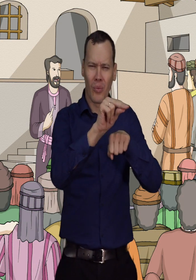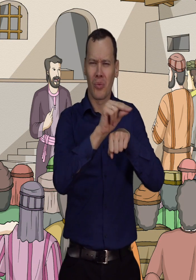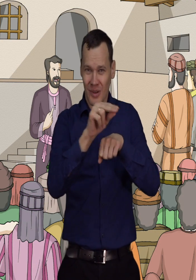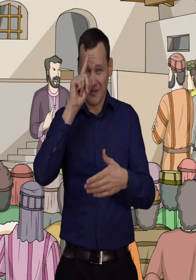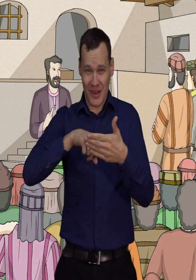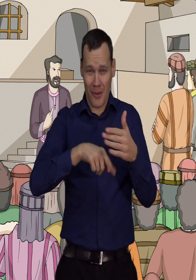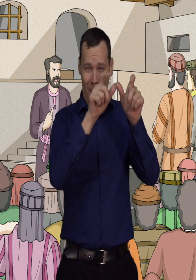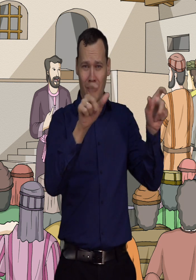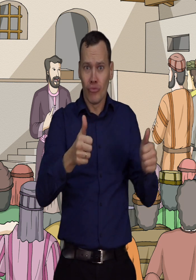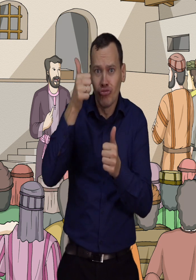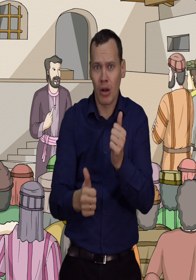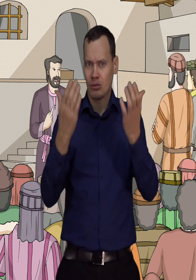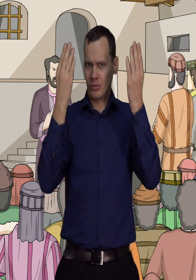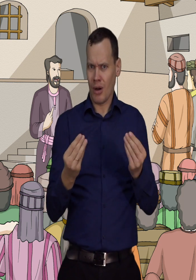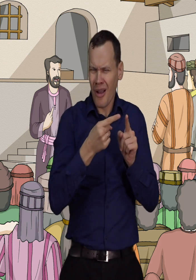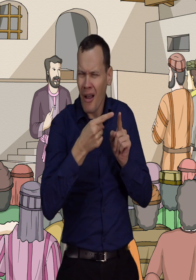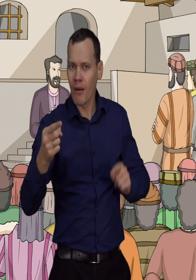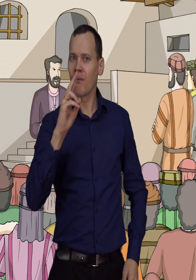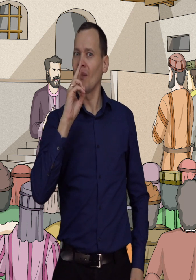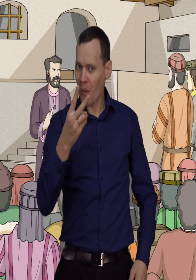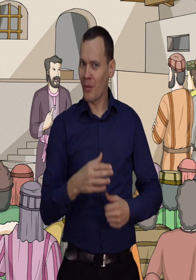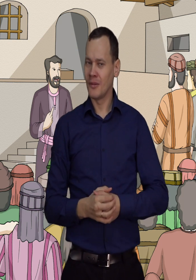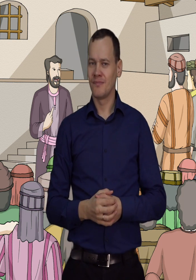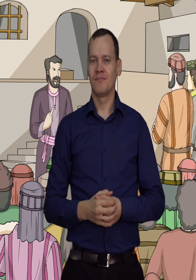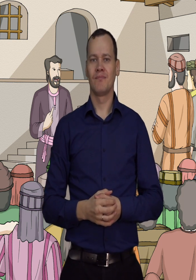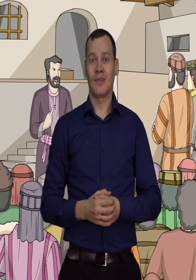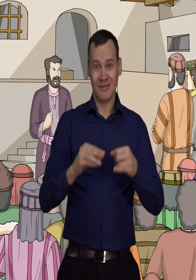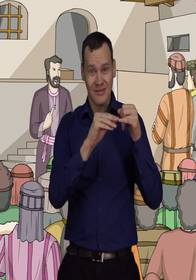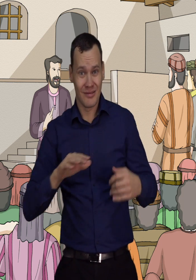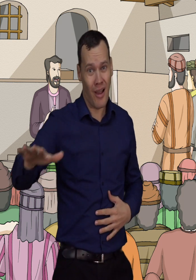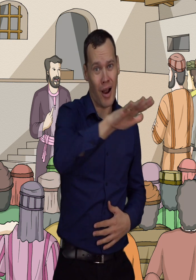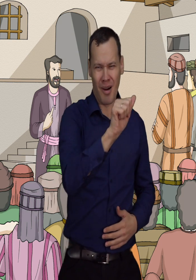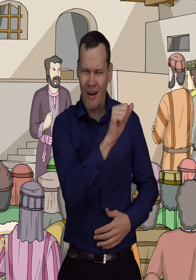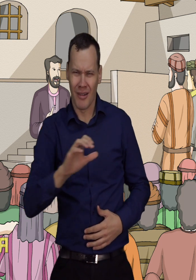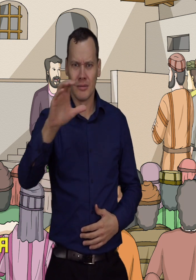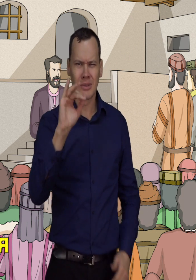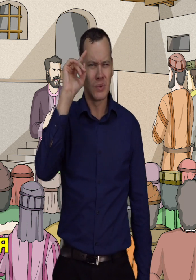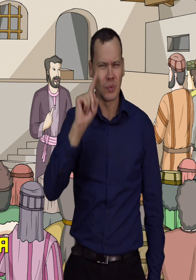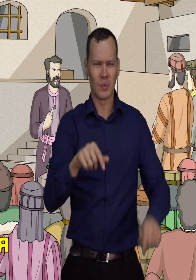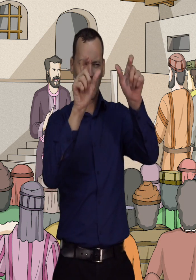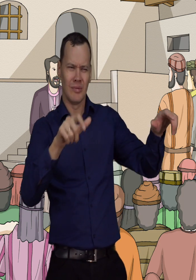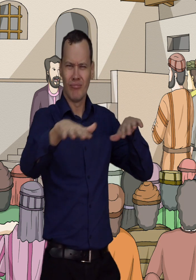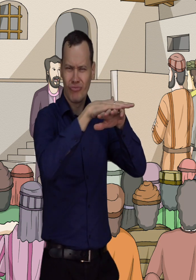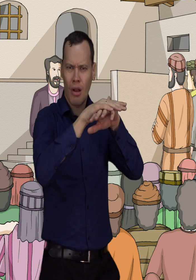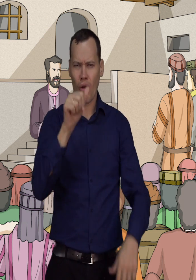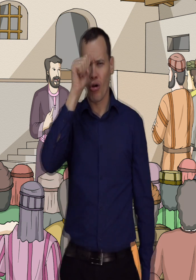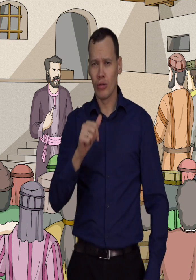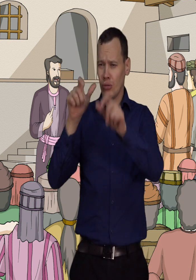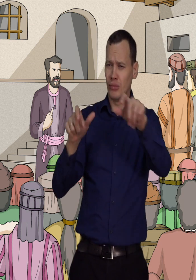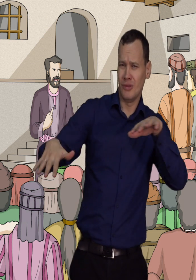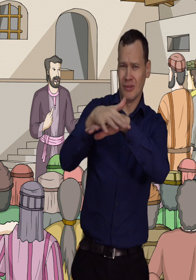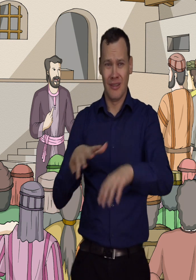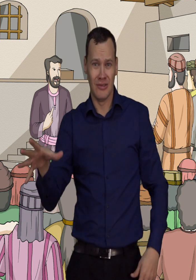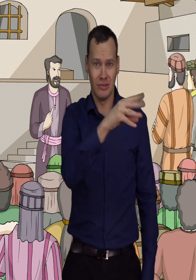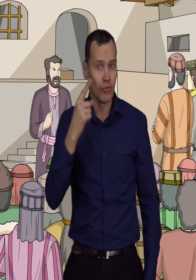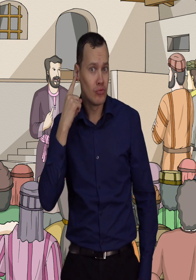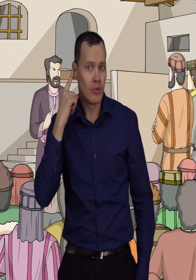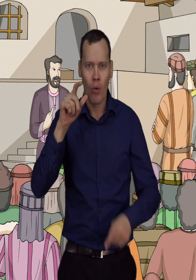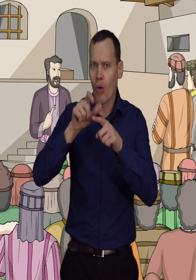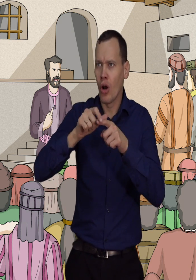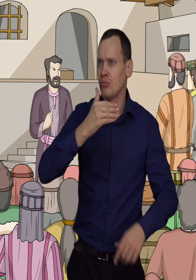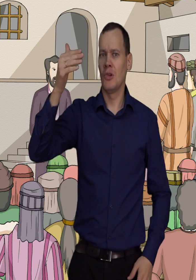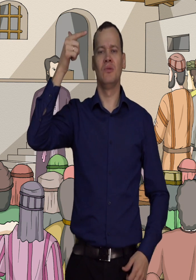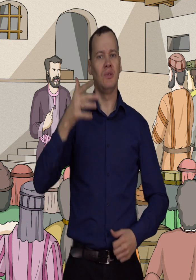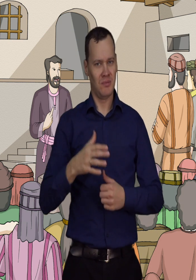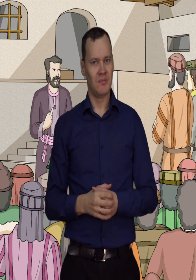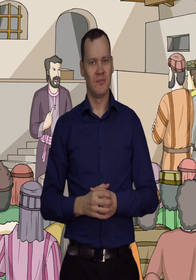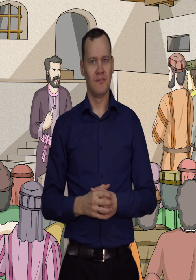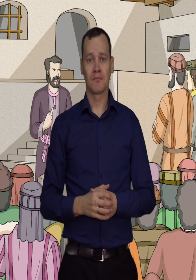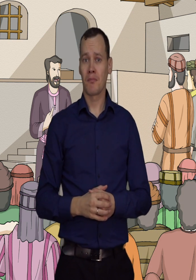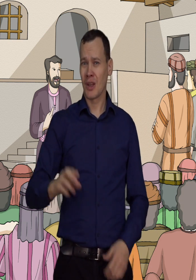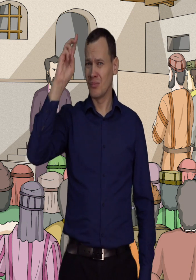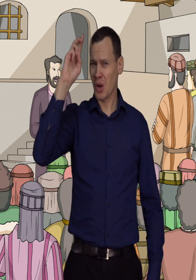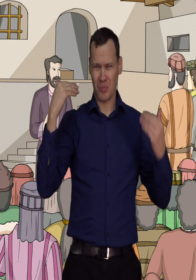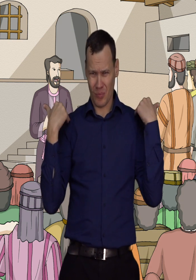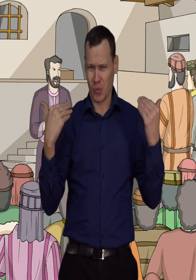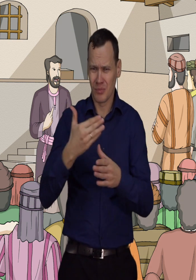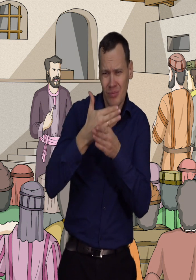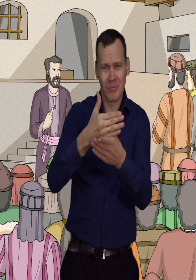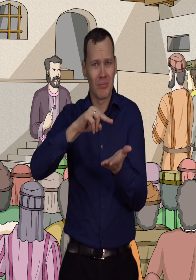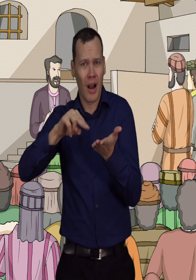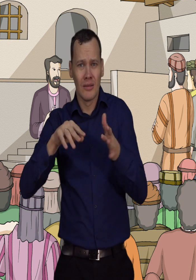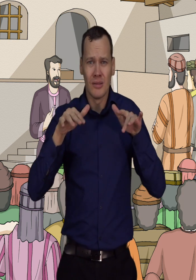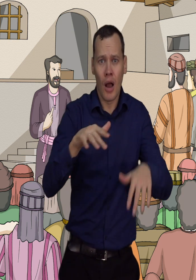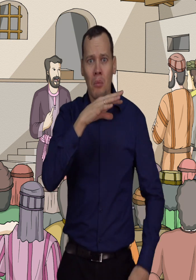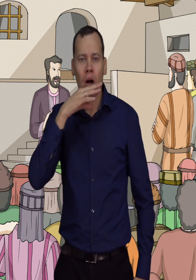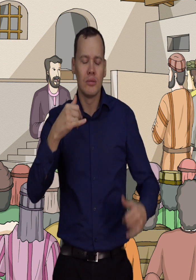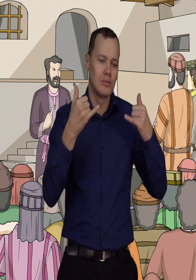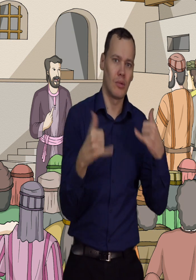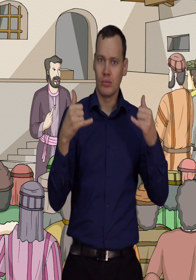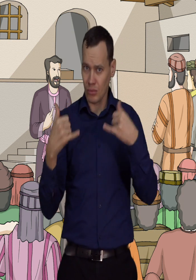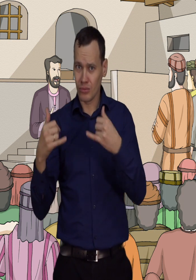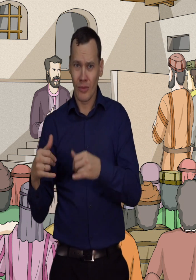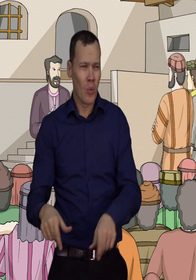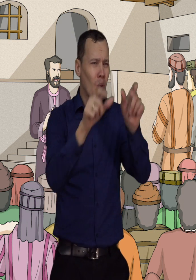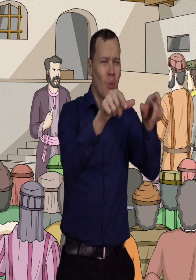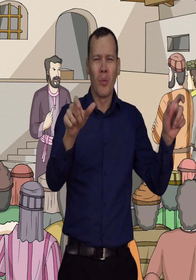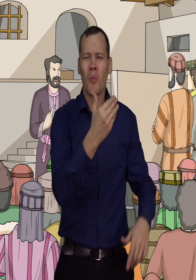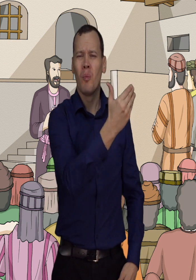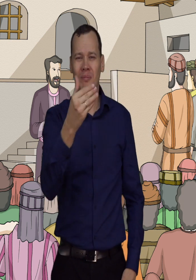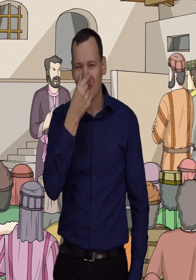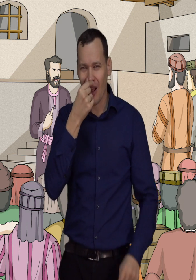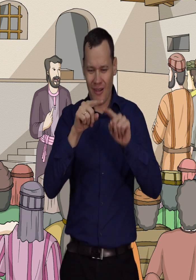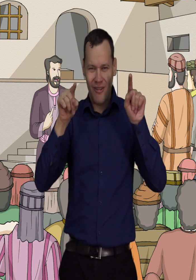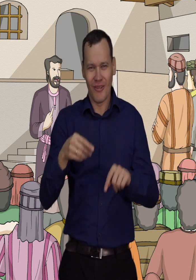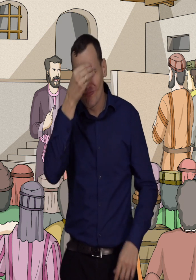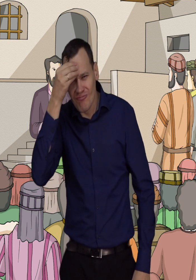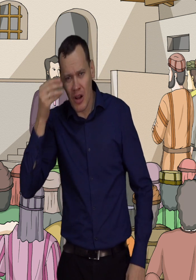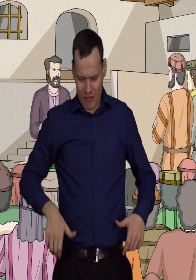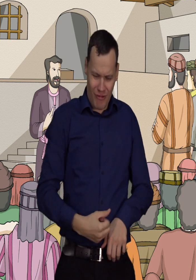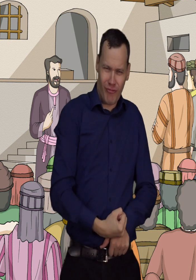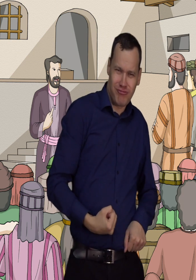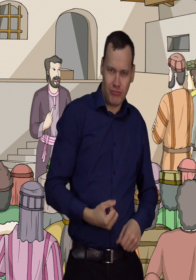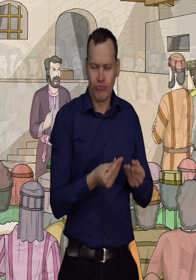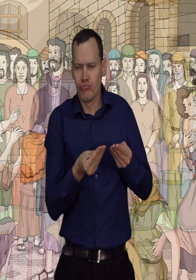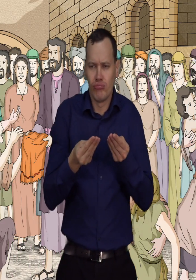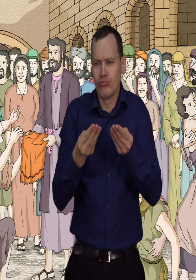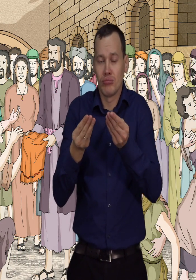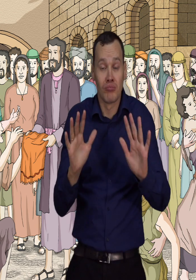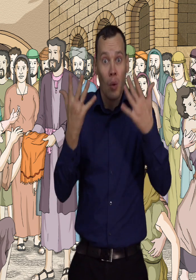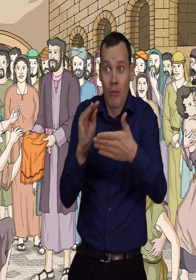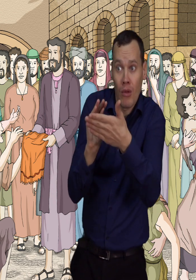This continued for two years, so that everyone who lived in the province of Asia, Jews and Greeks alike, heard the word of the Lord.